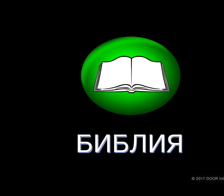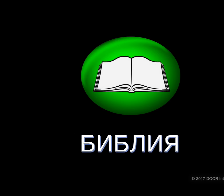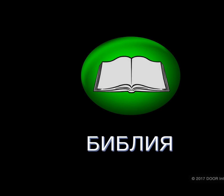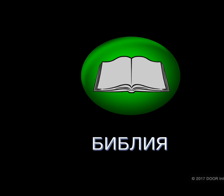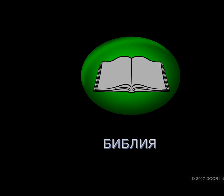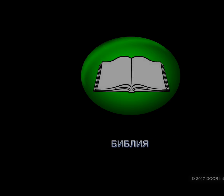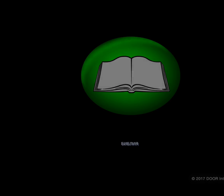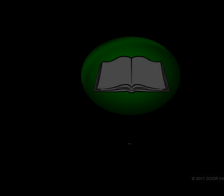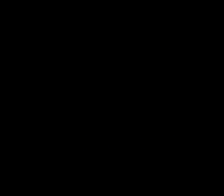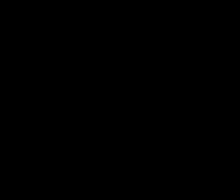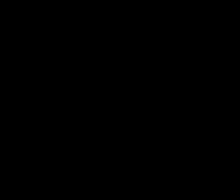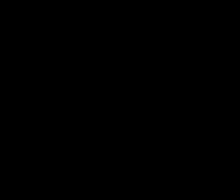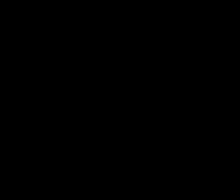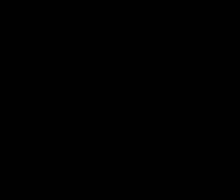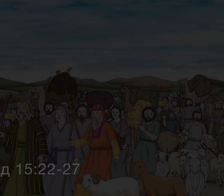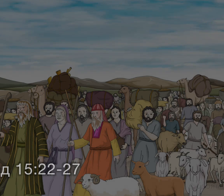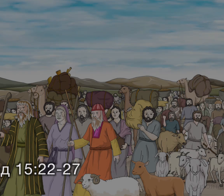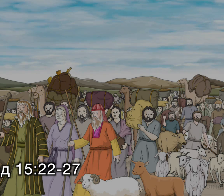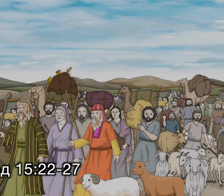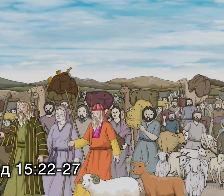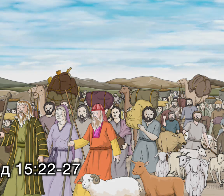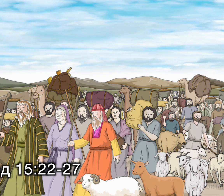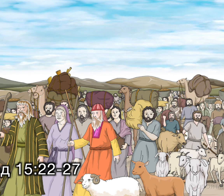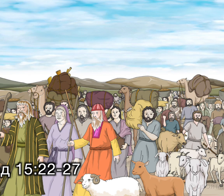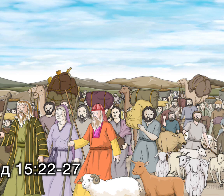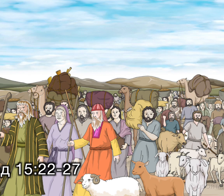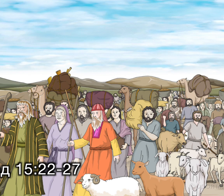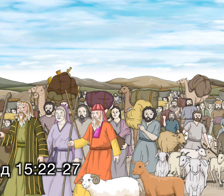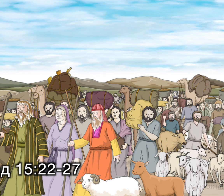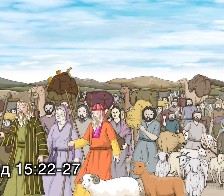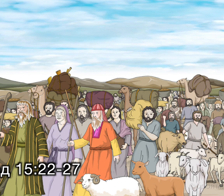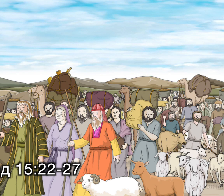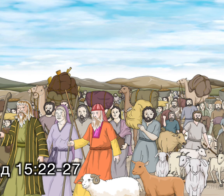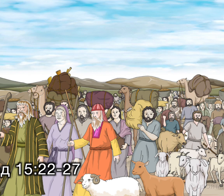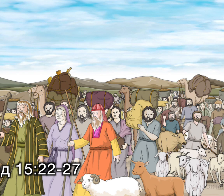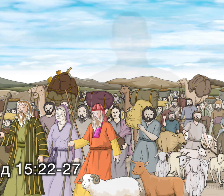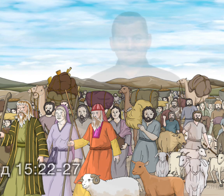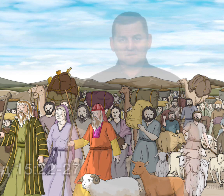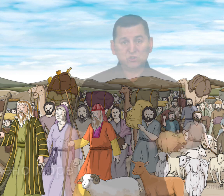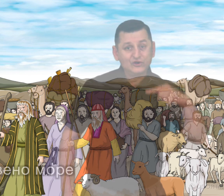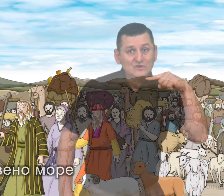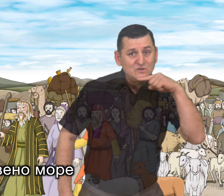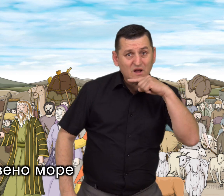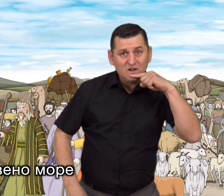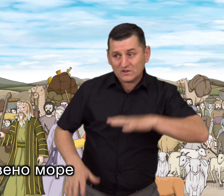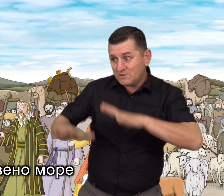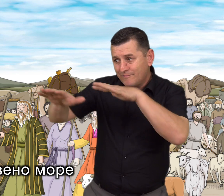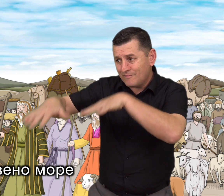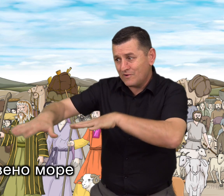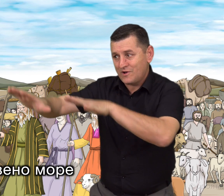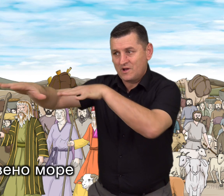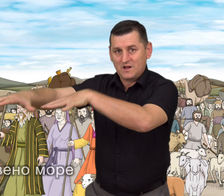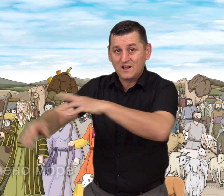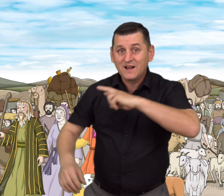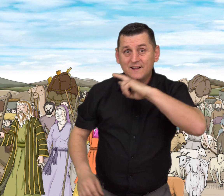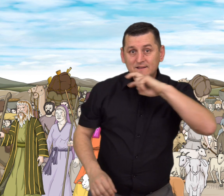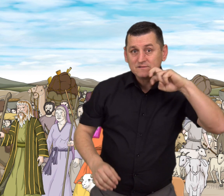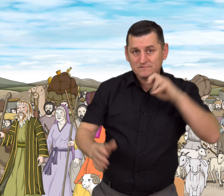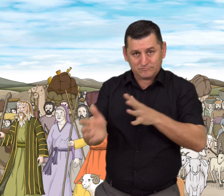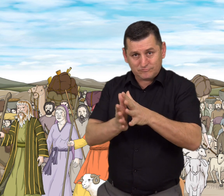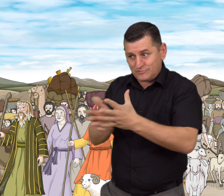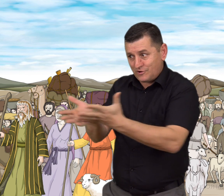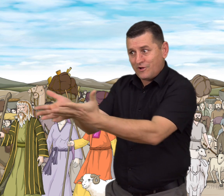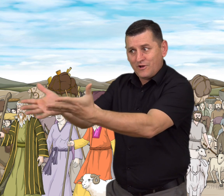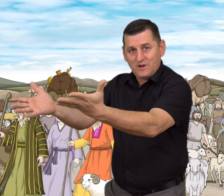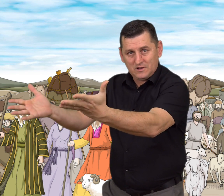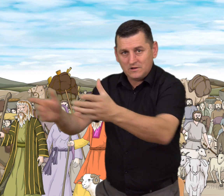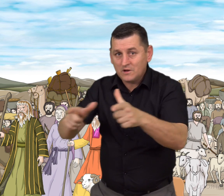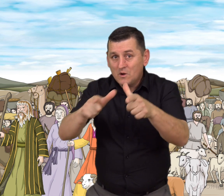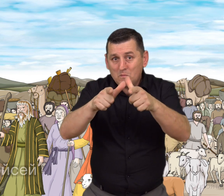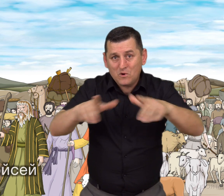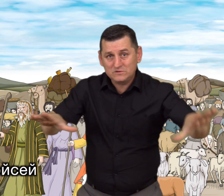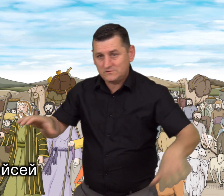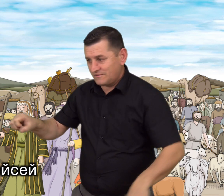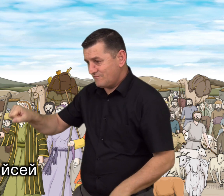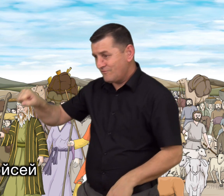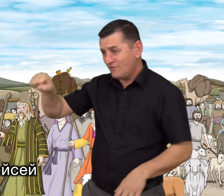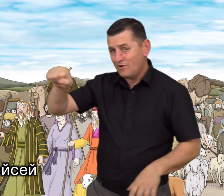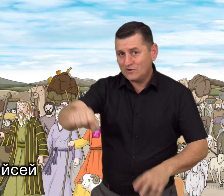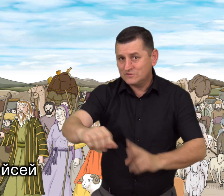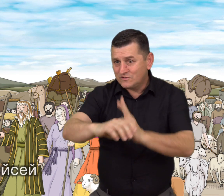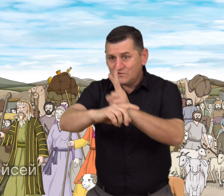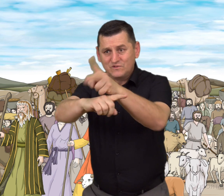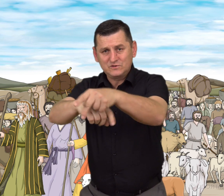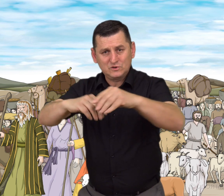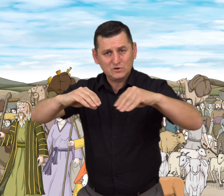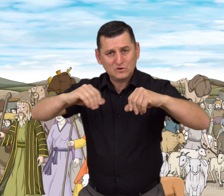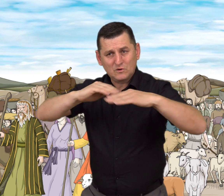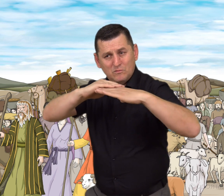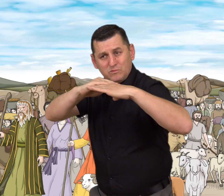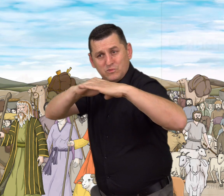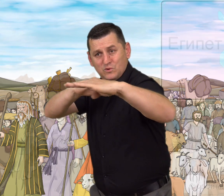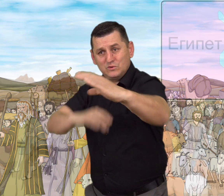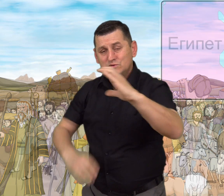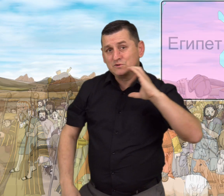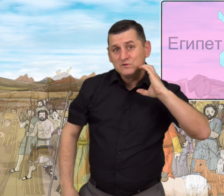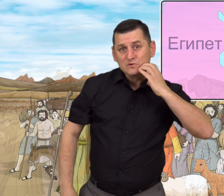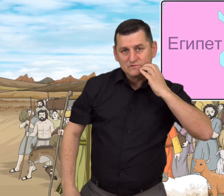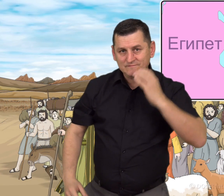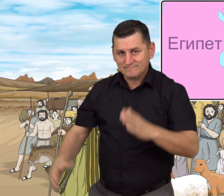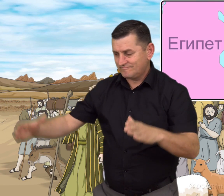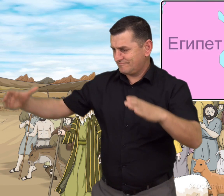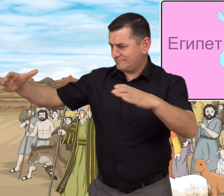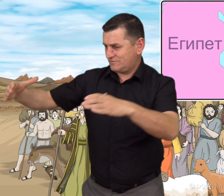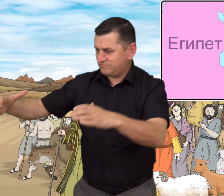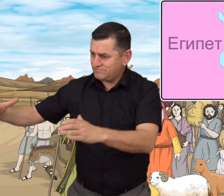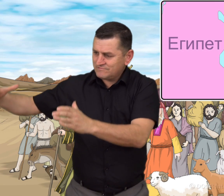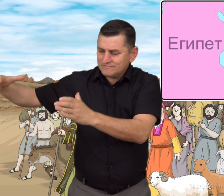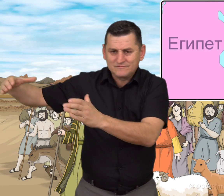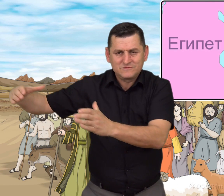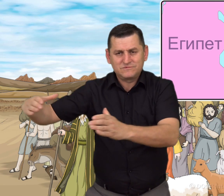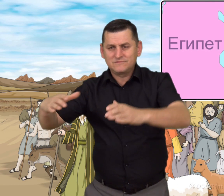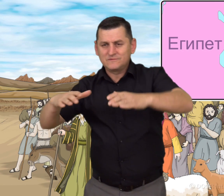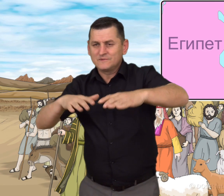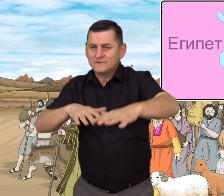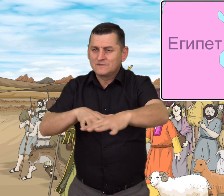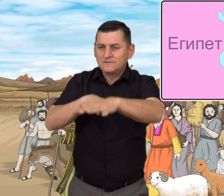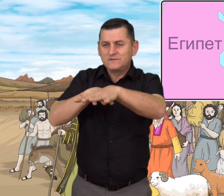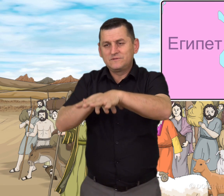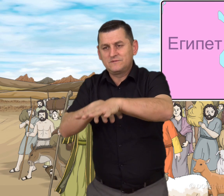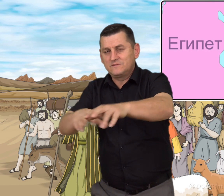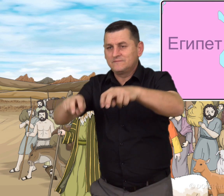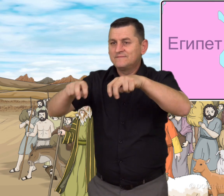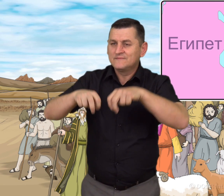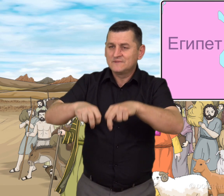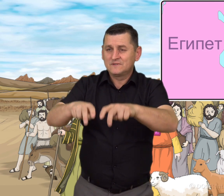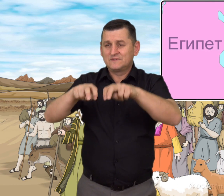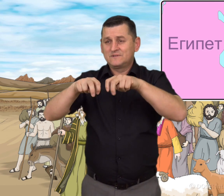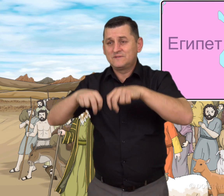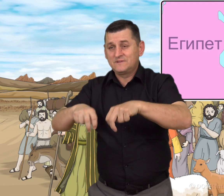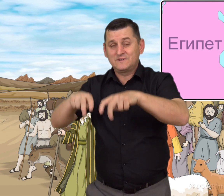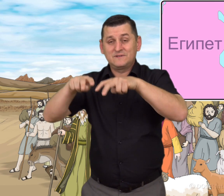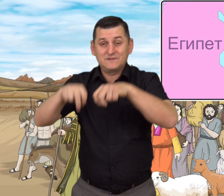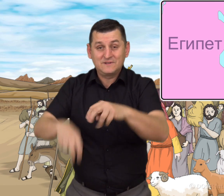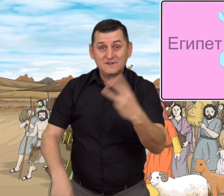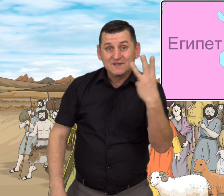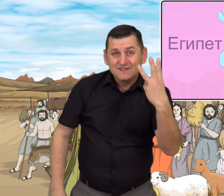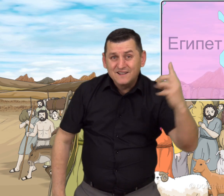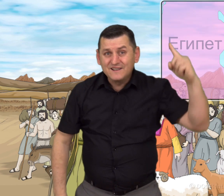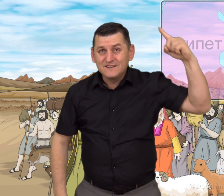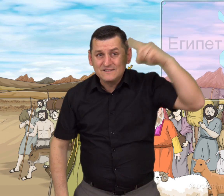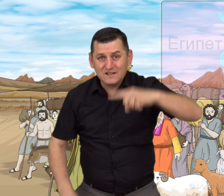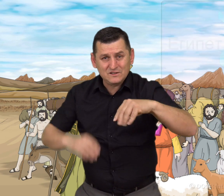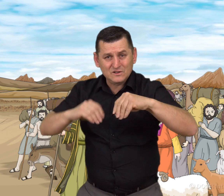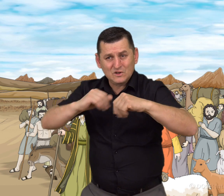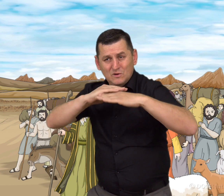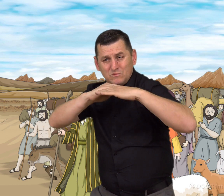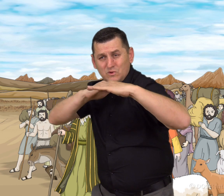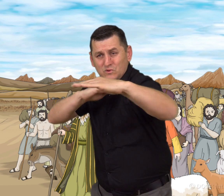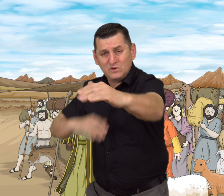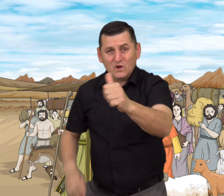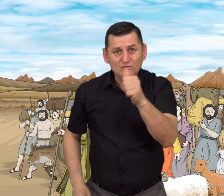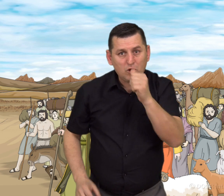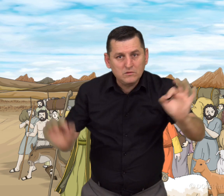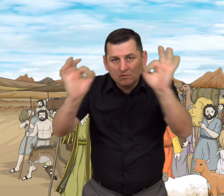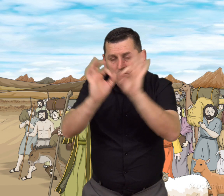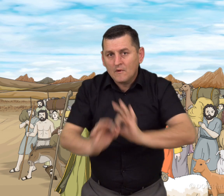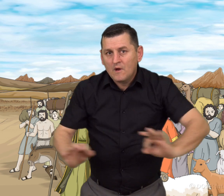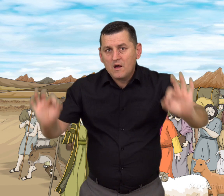Then Moses led Israel from the Red Sea, and they went out into the Desert of Shur.